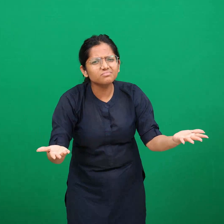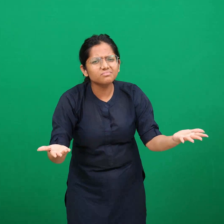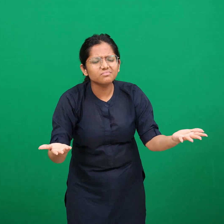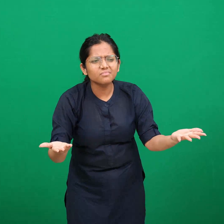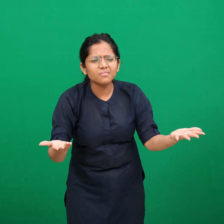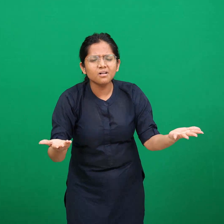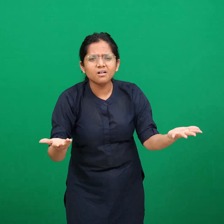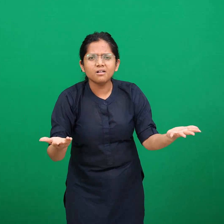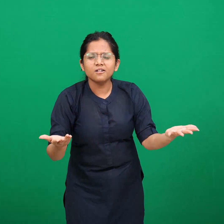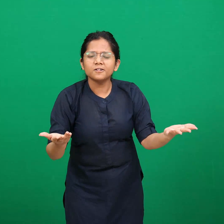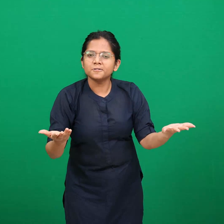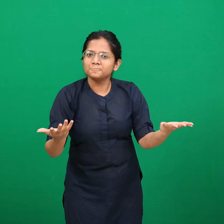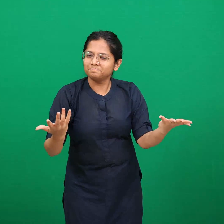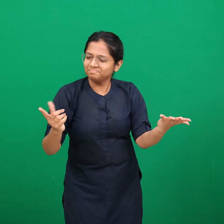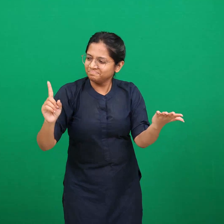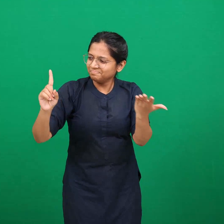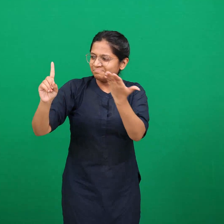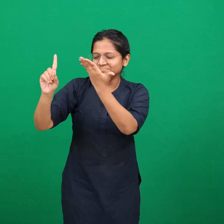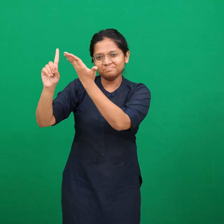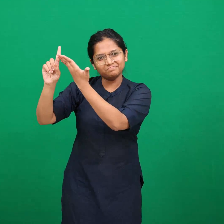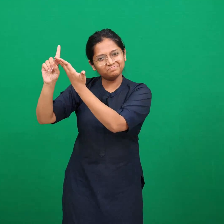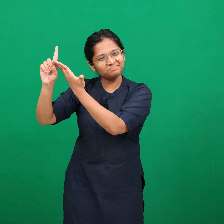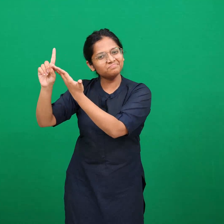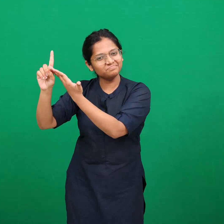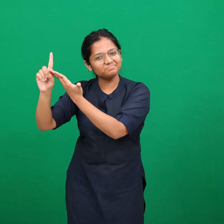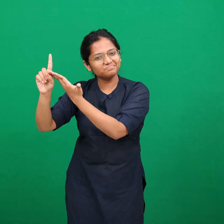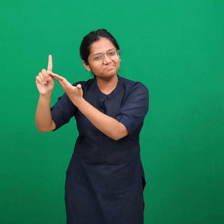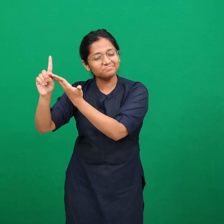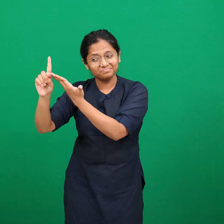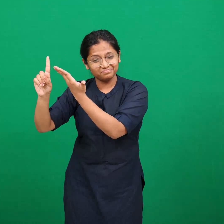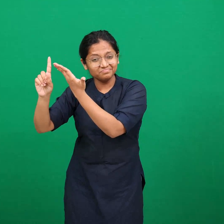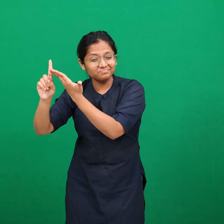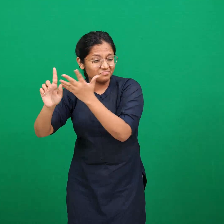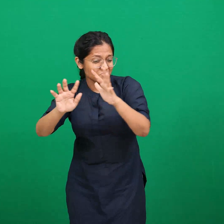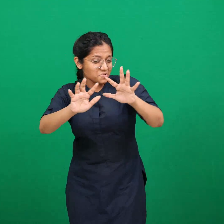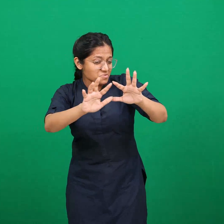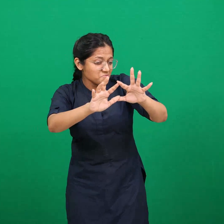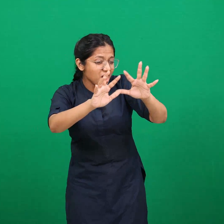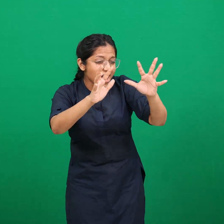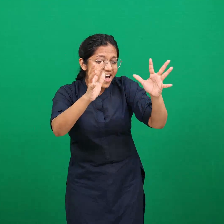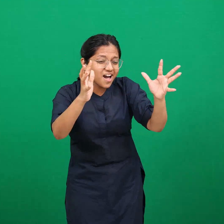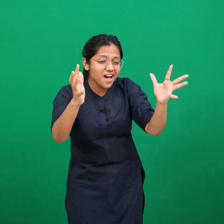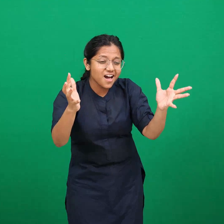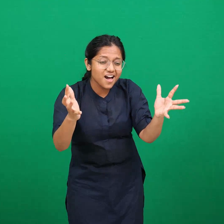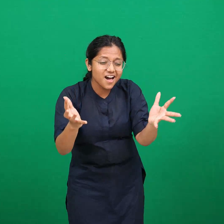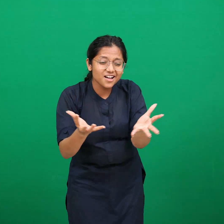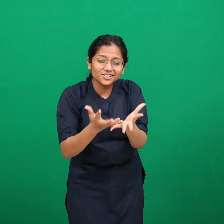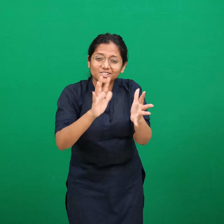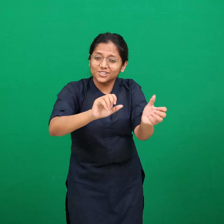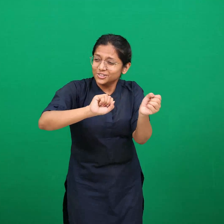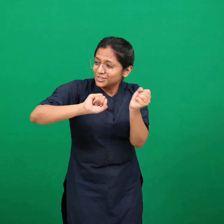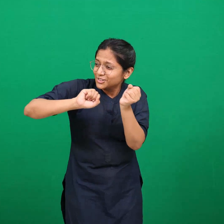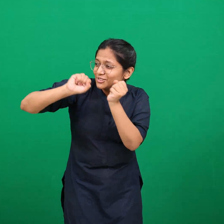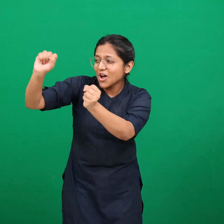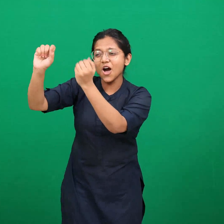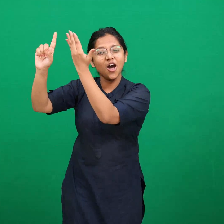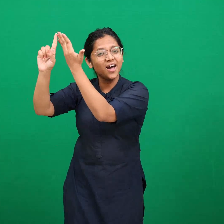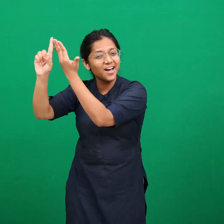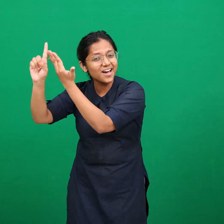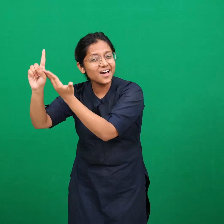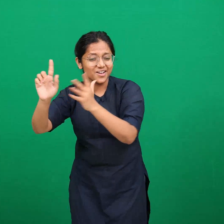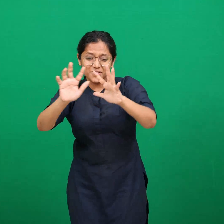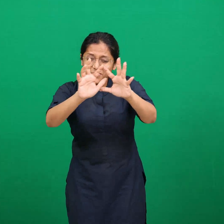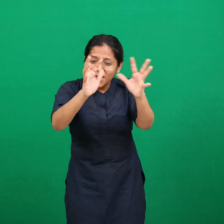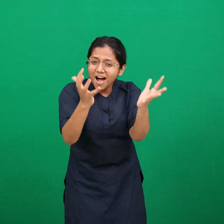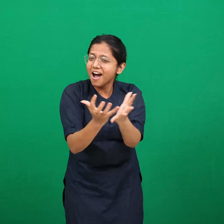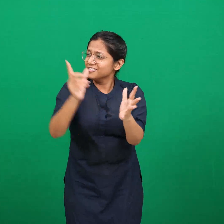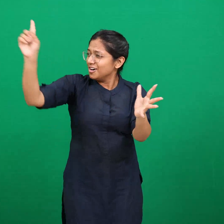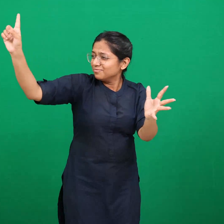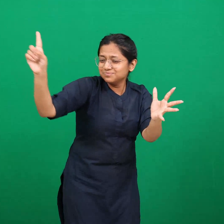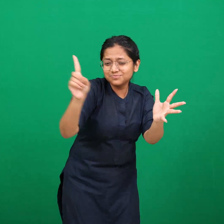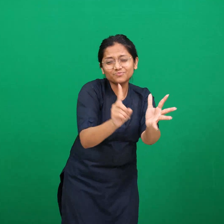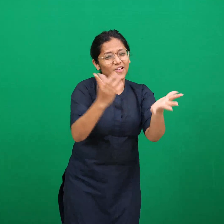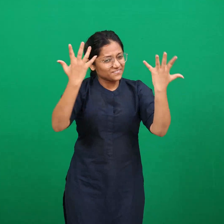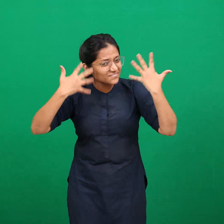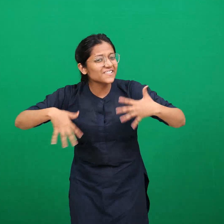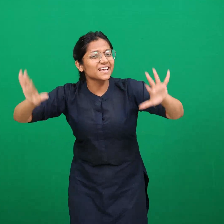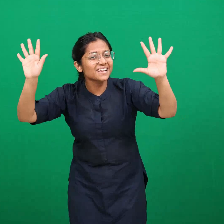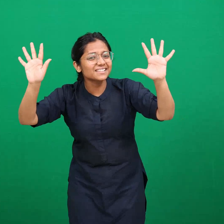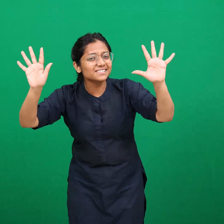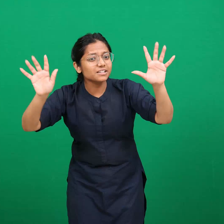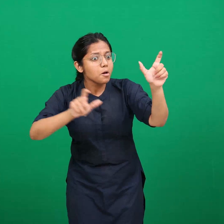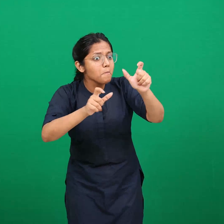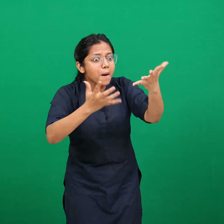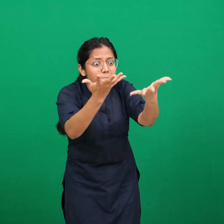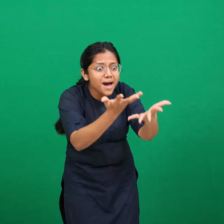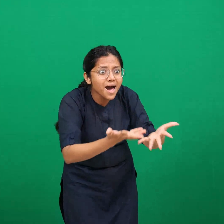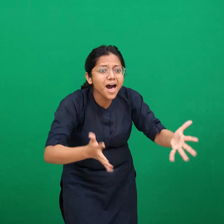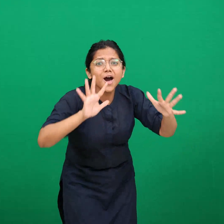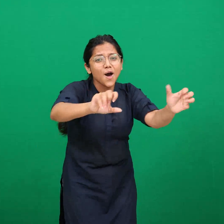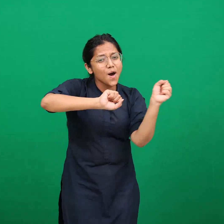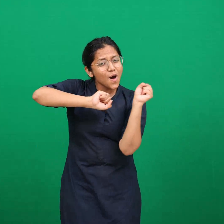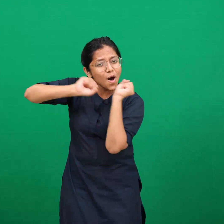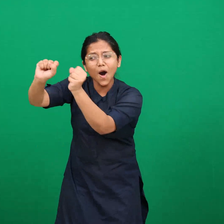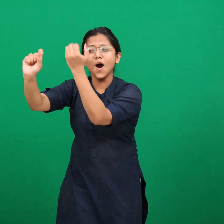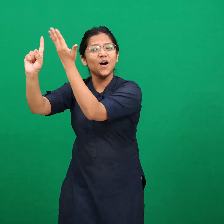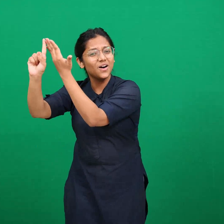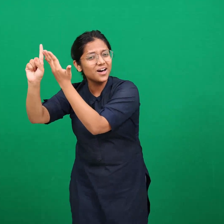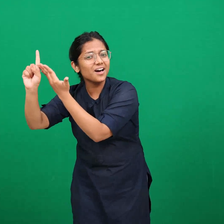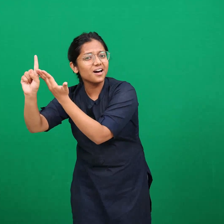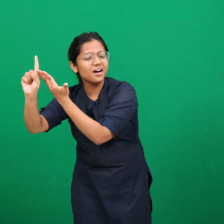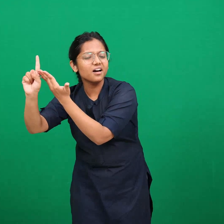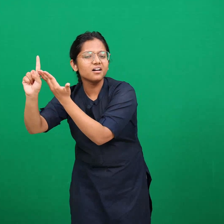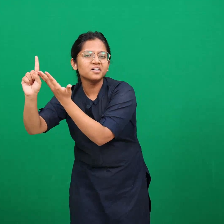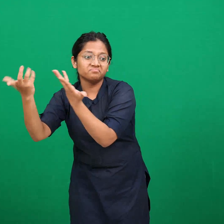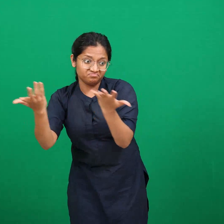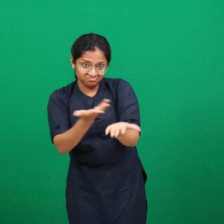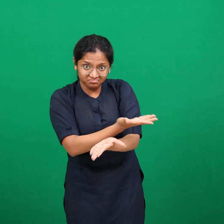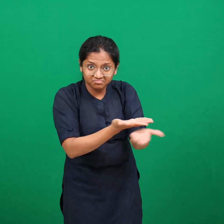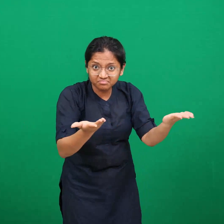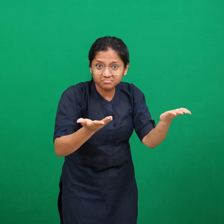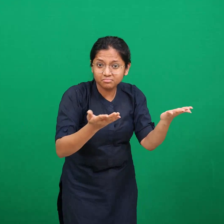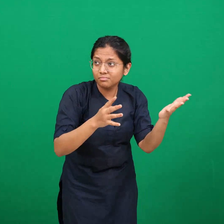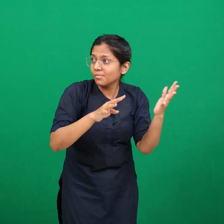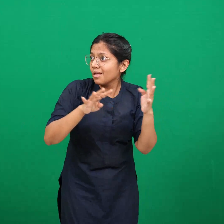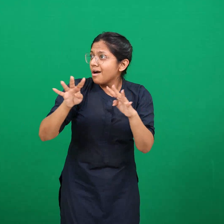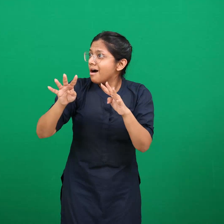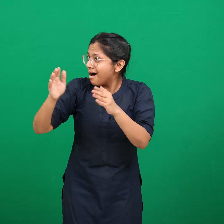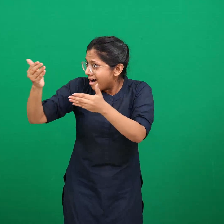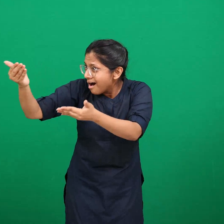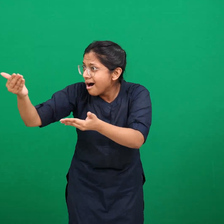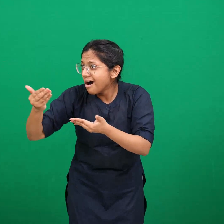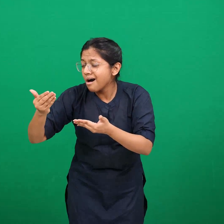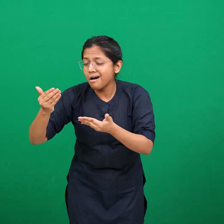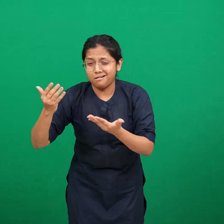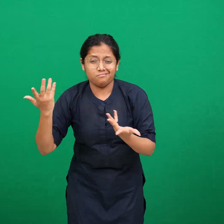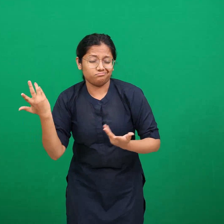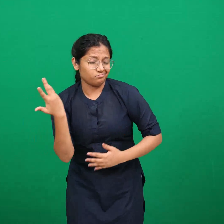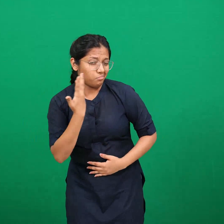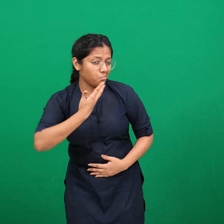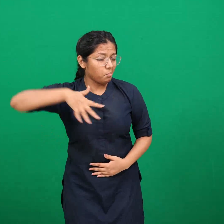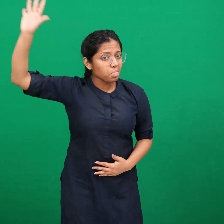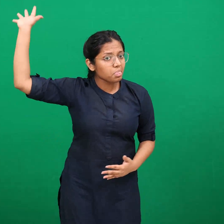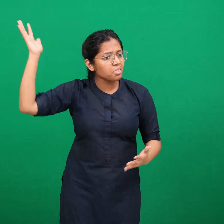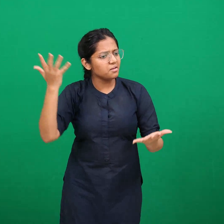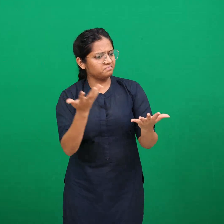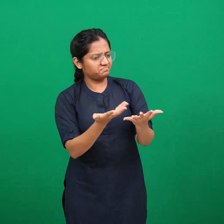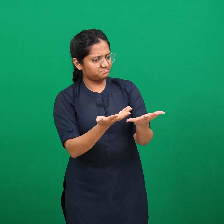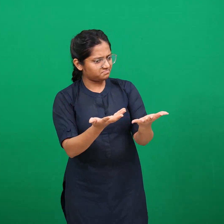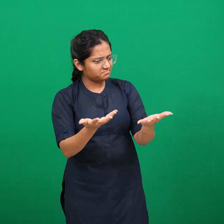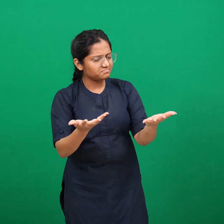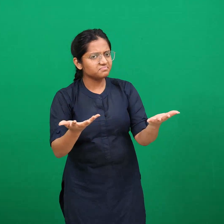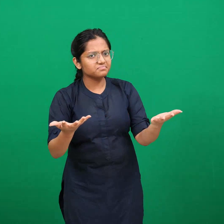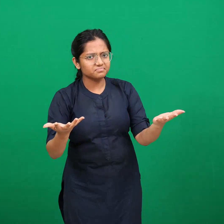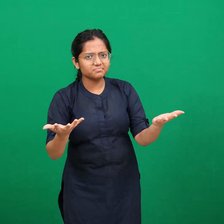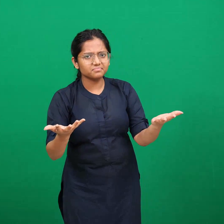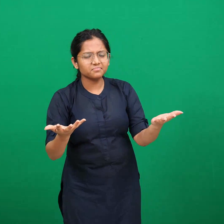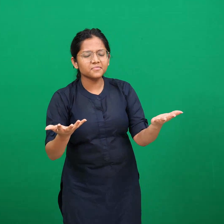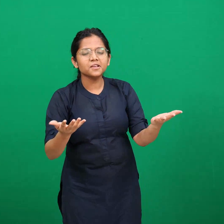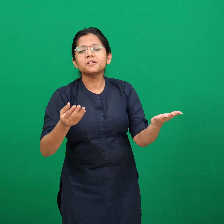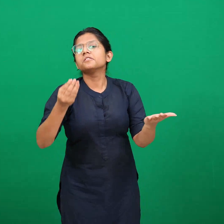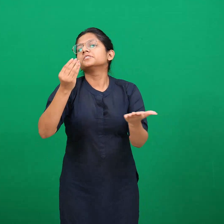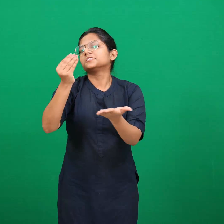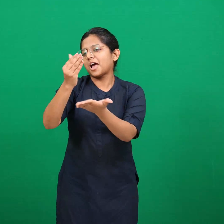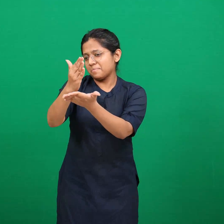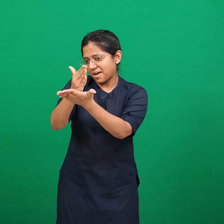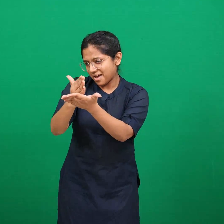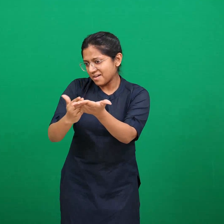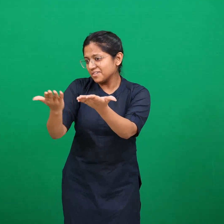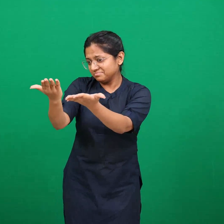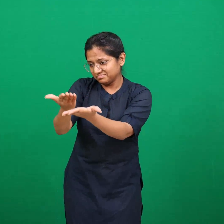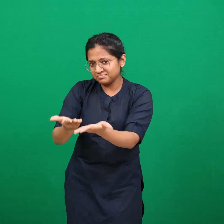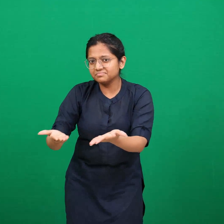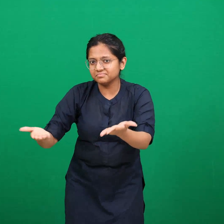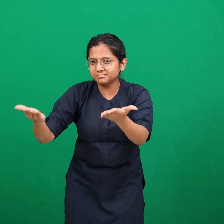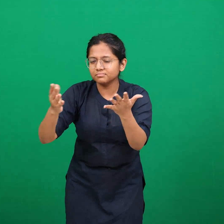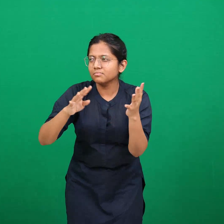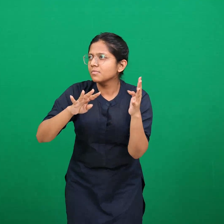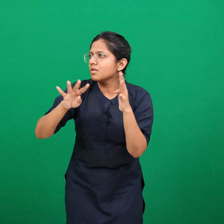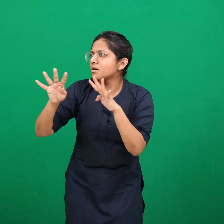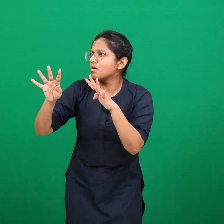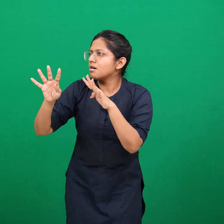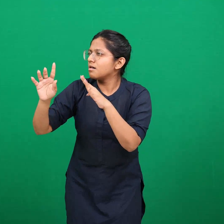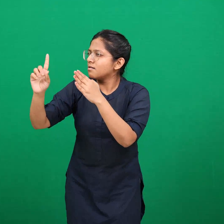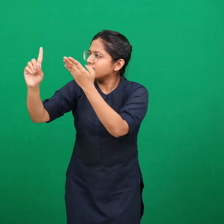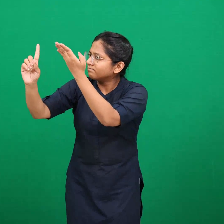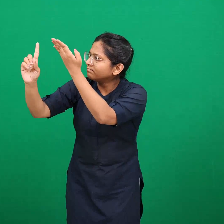He came to His own, and His own did not receive Him.